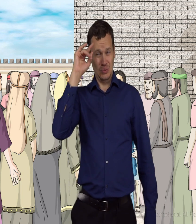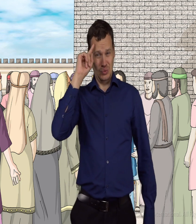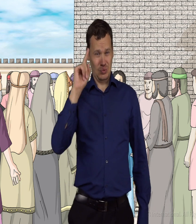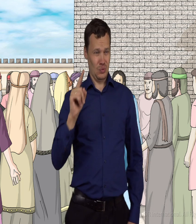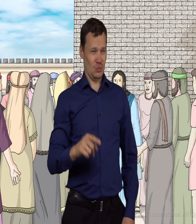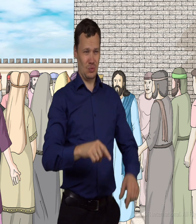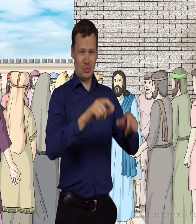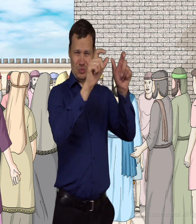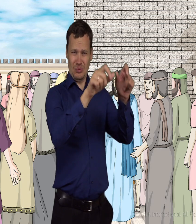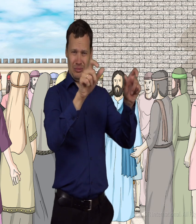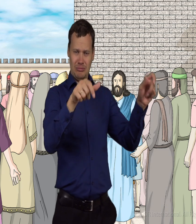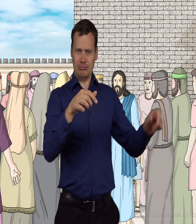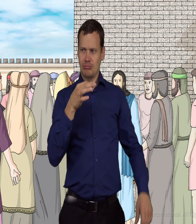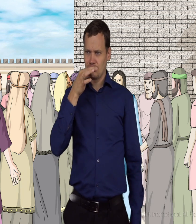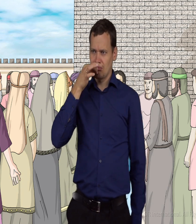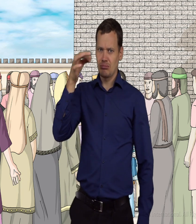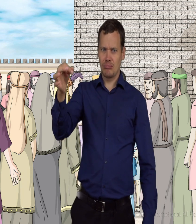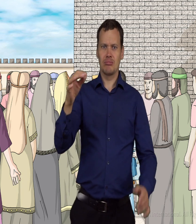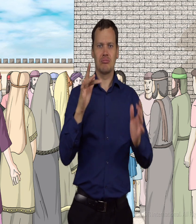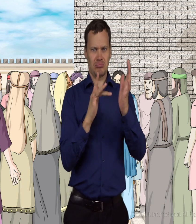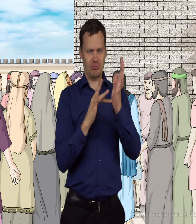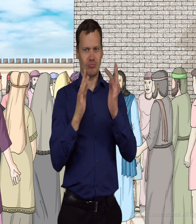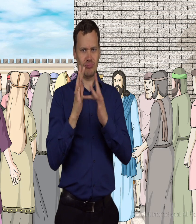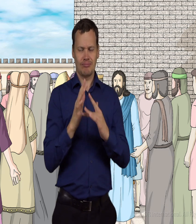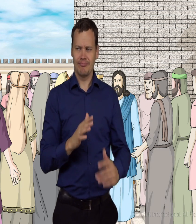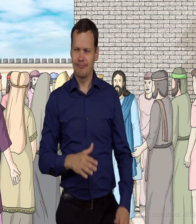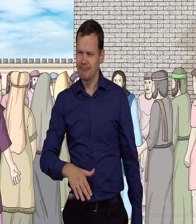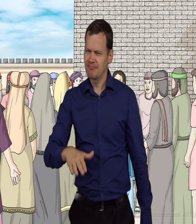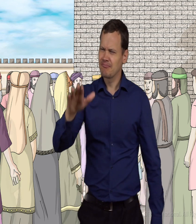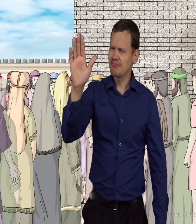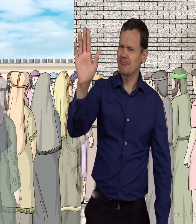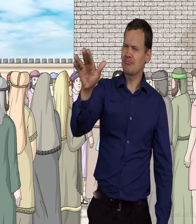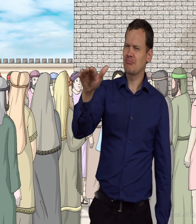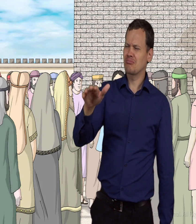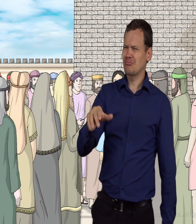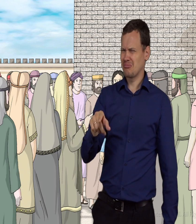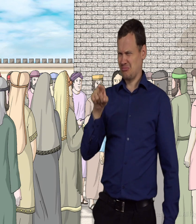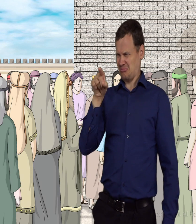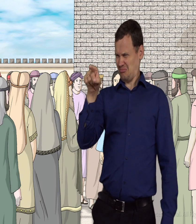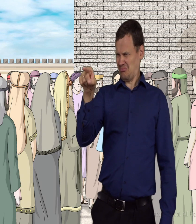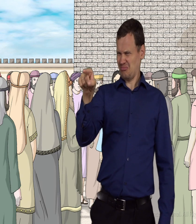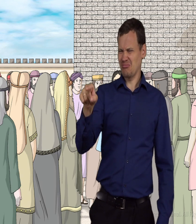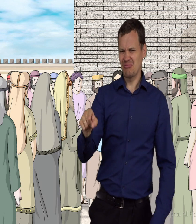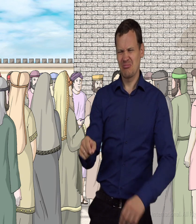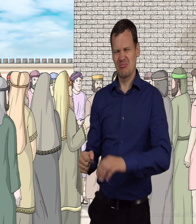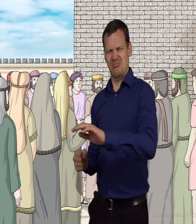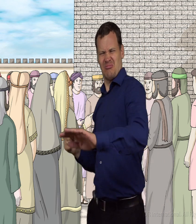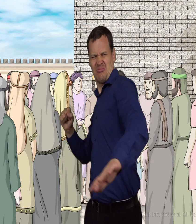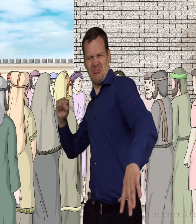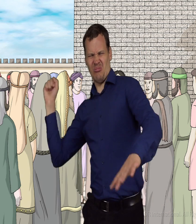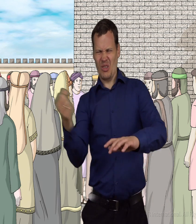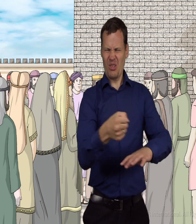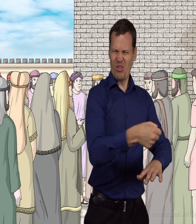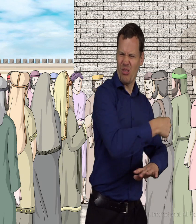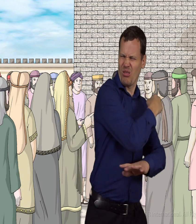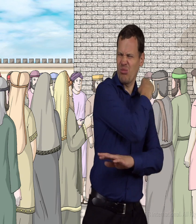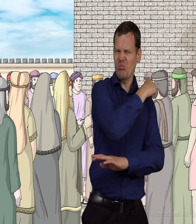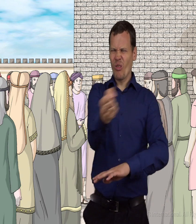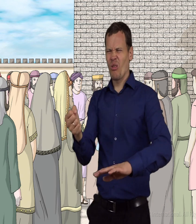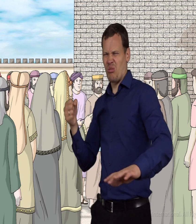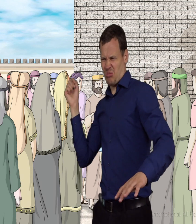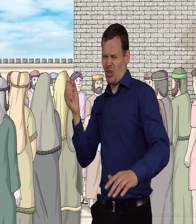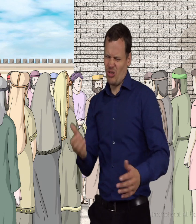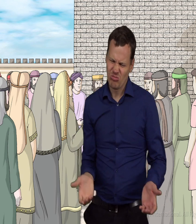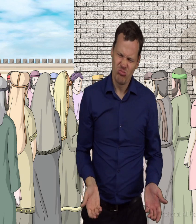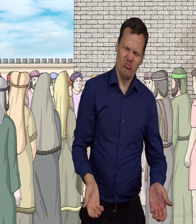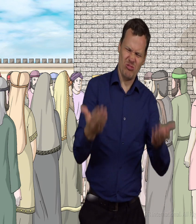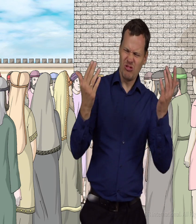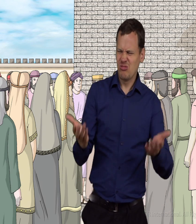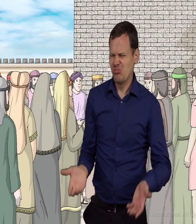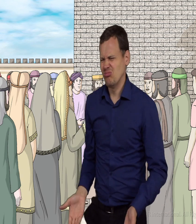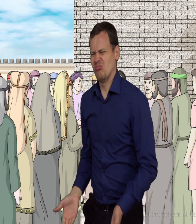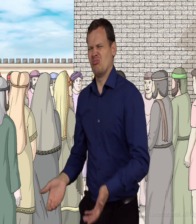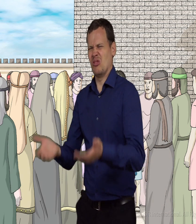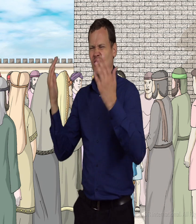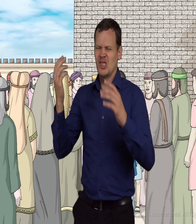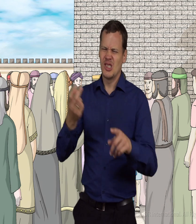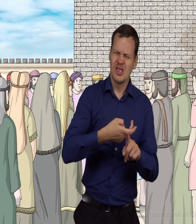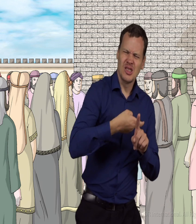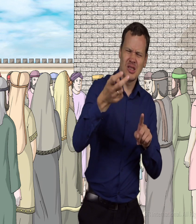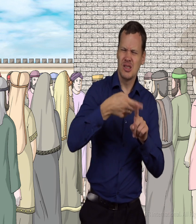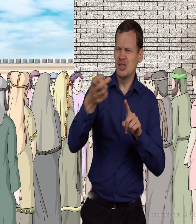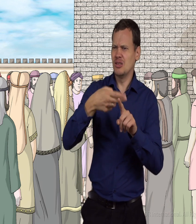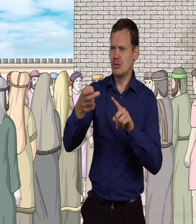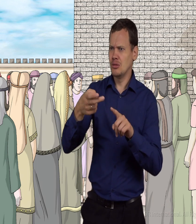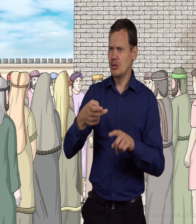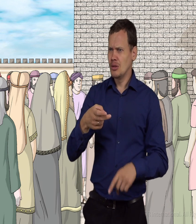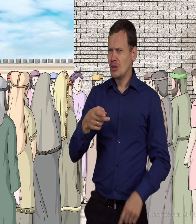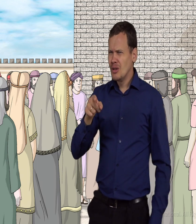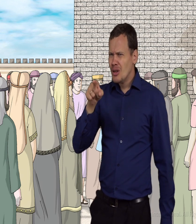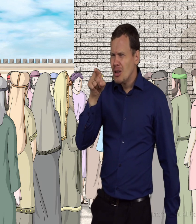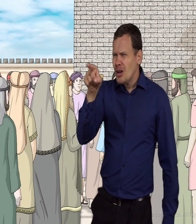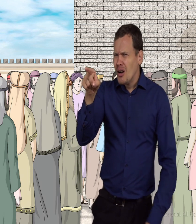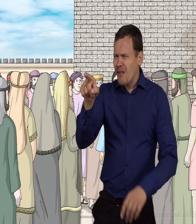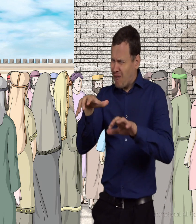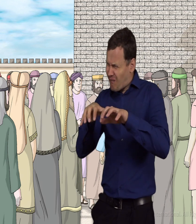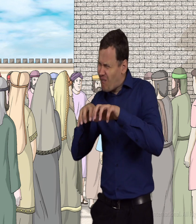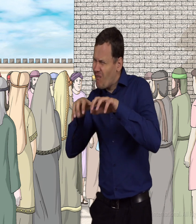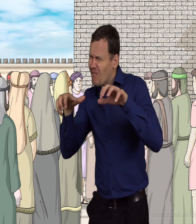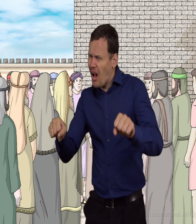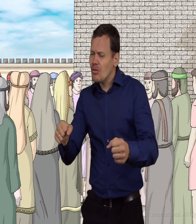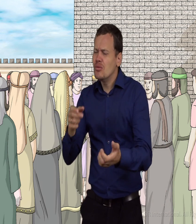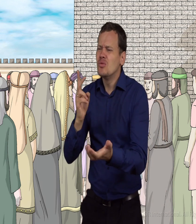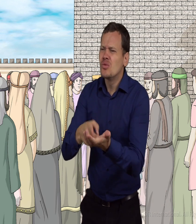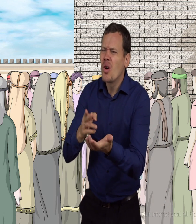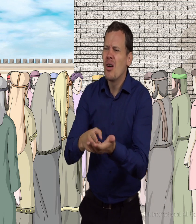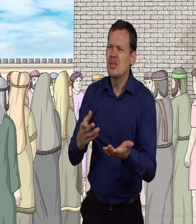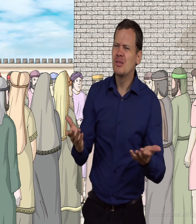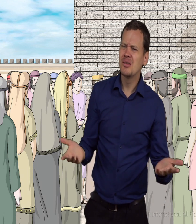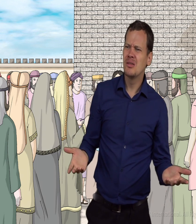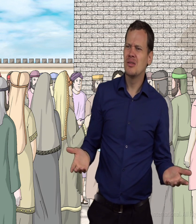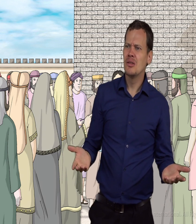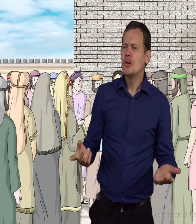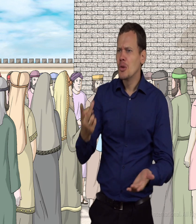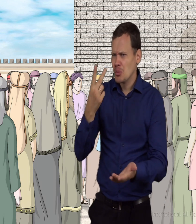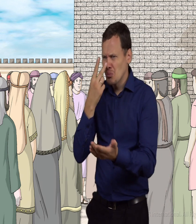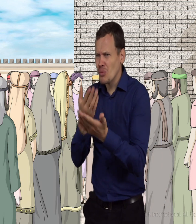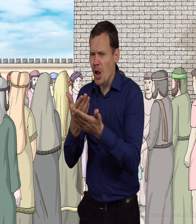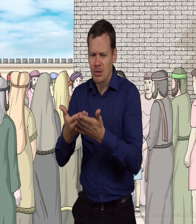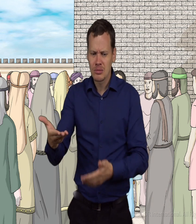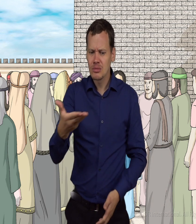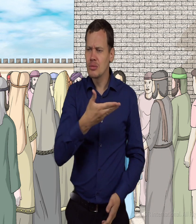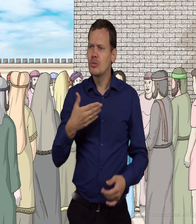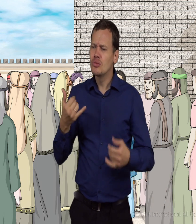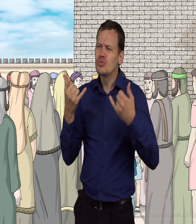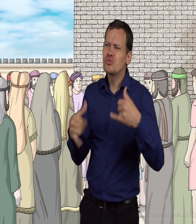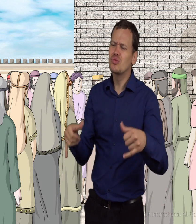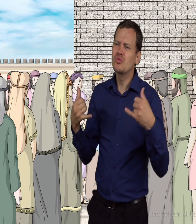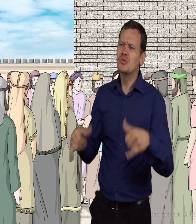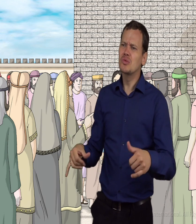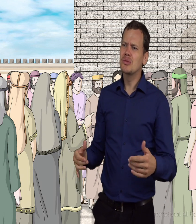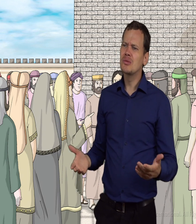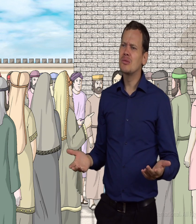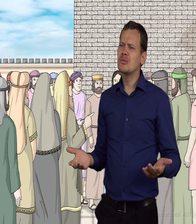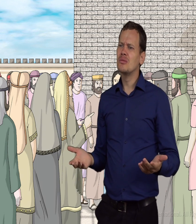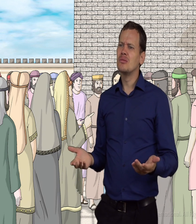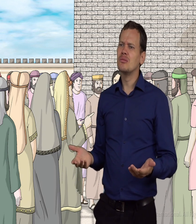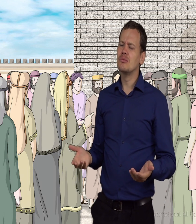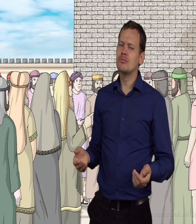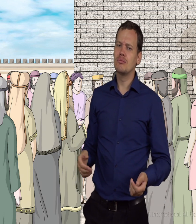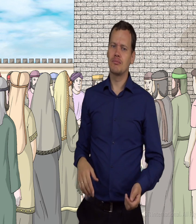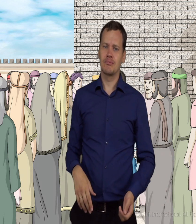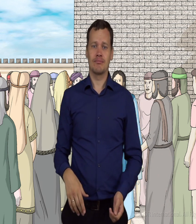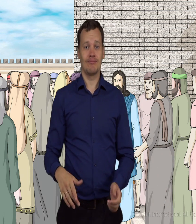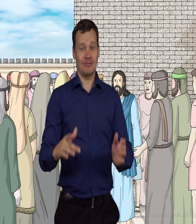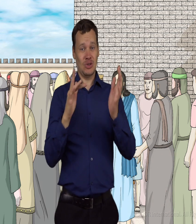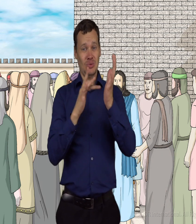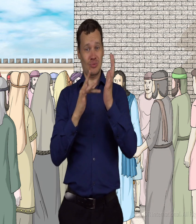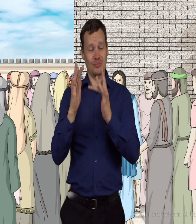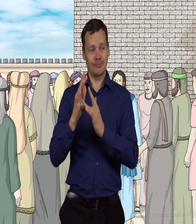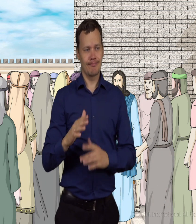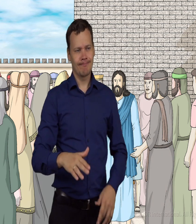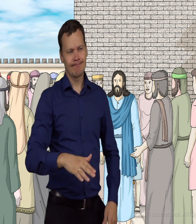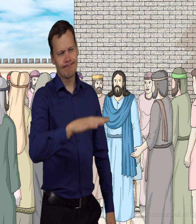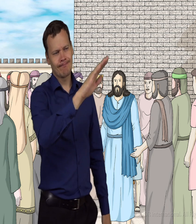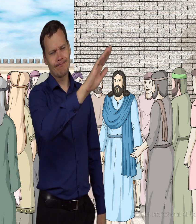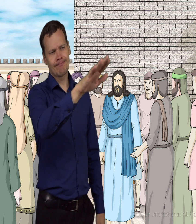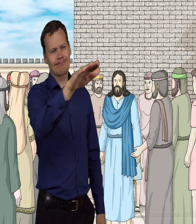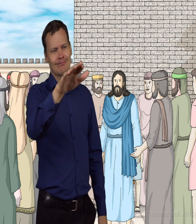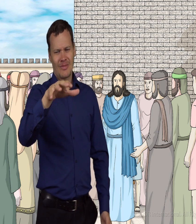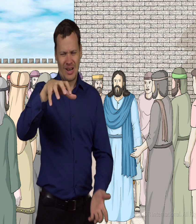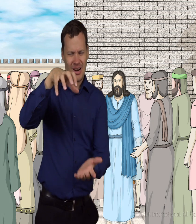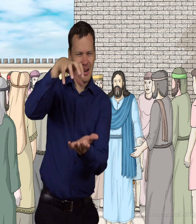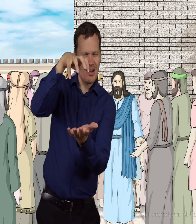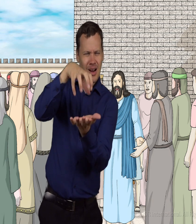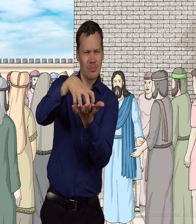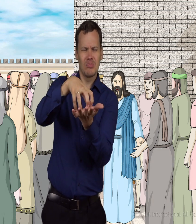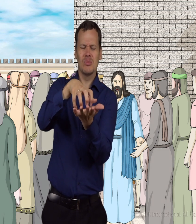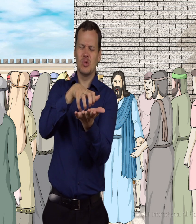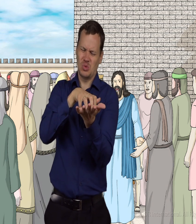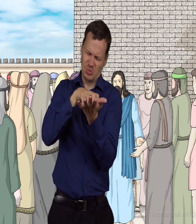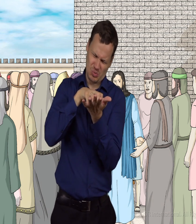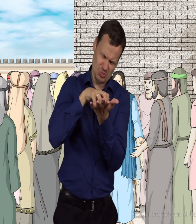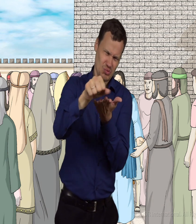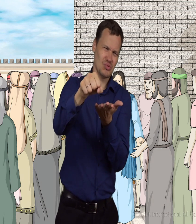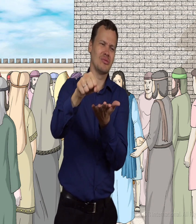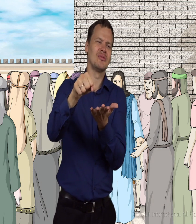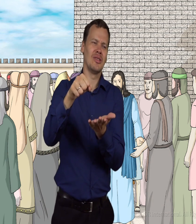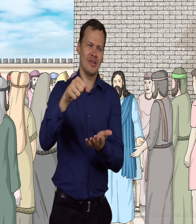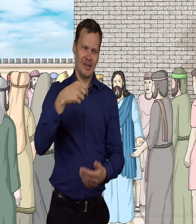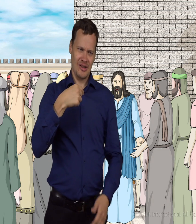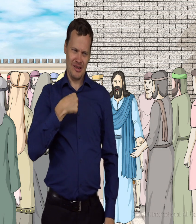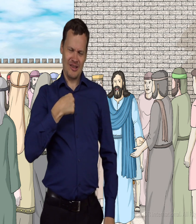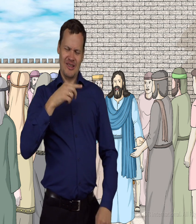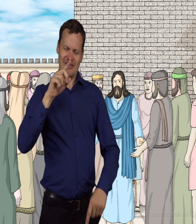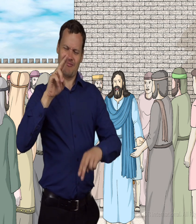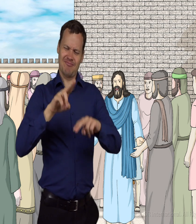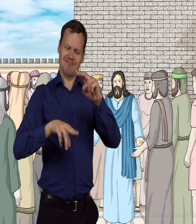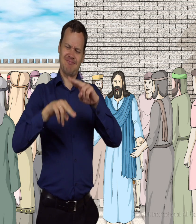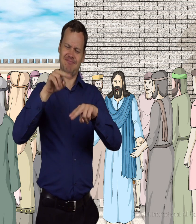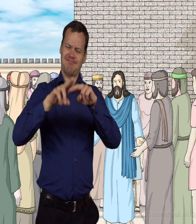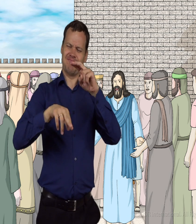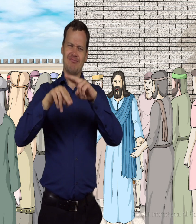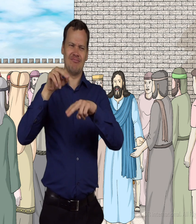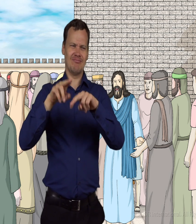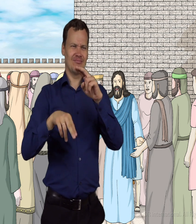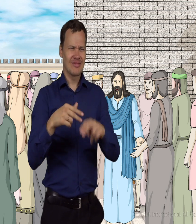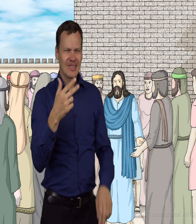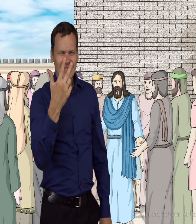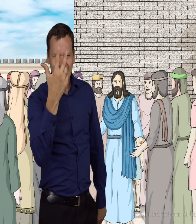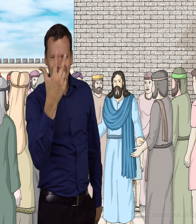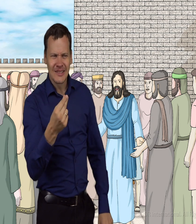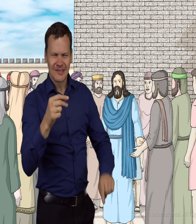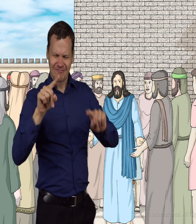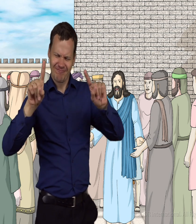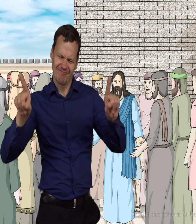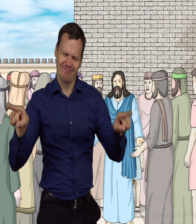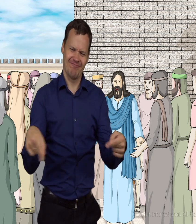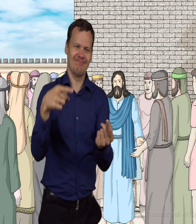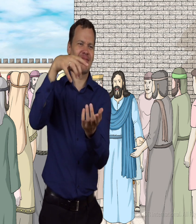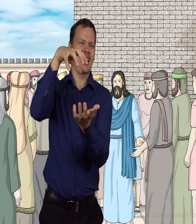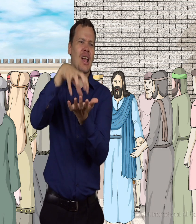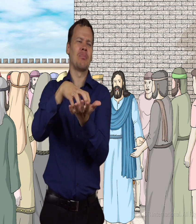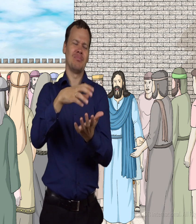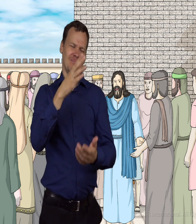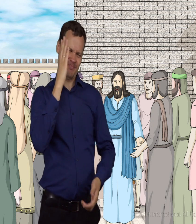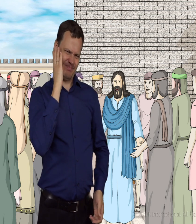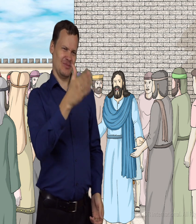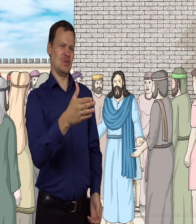Jesus answered, “Destroy this temple, and in three days I will raise it up again.”